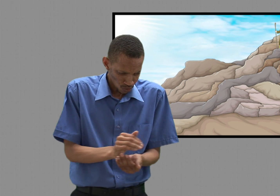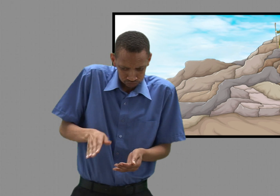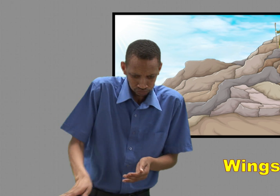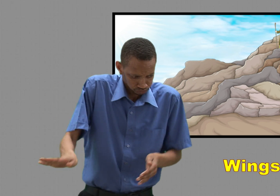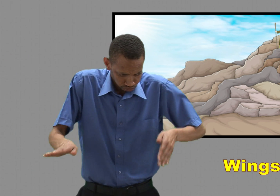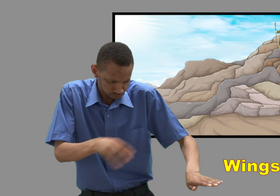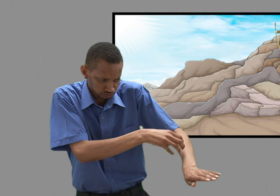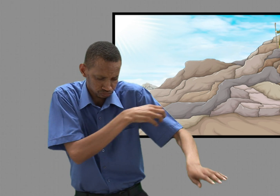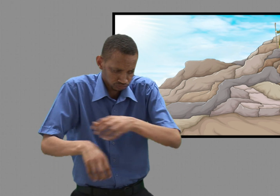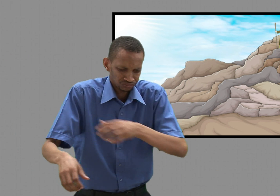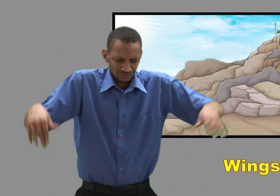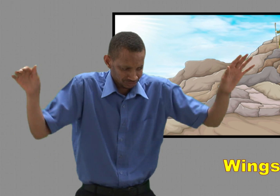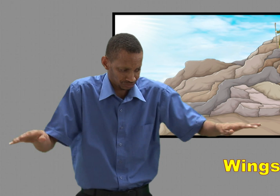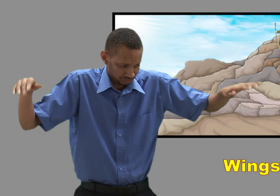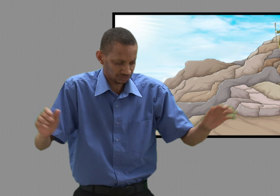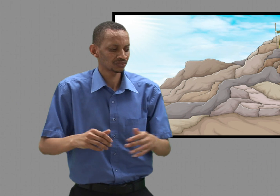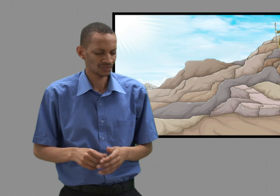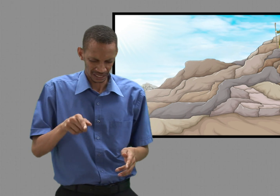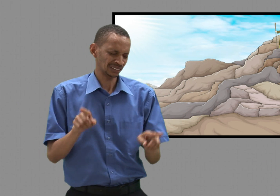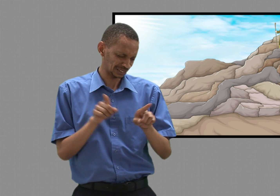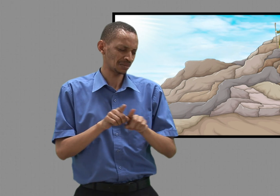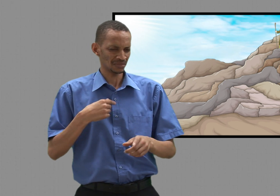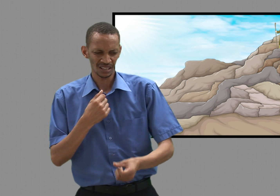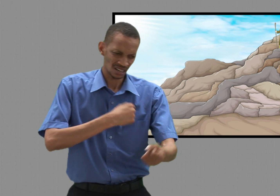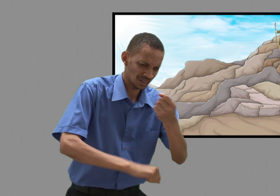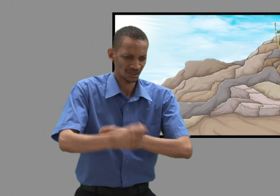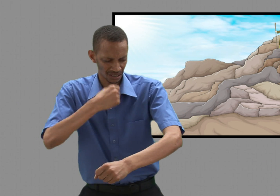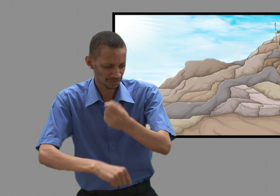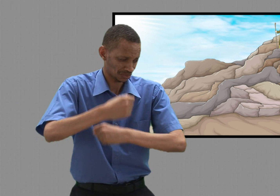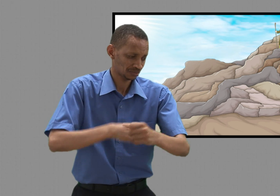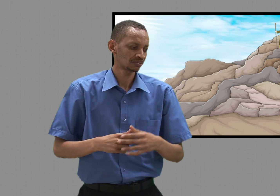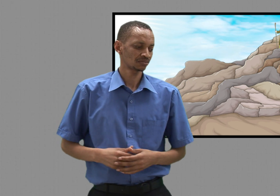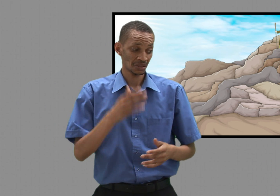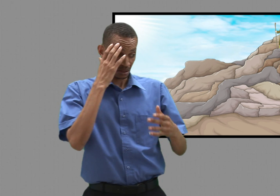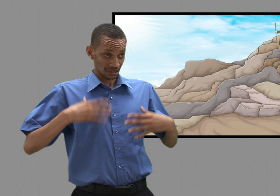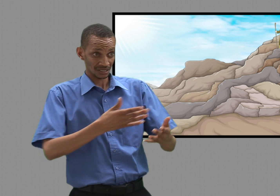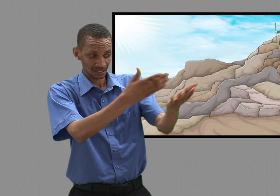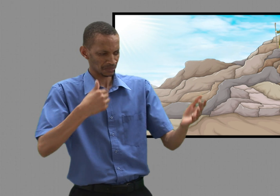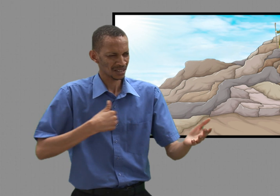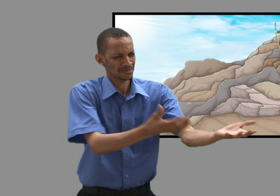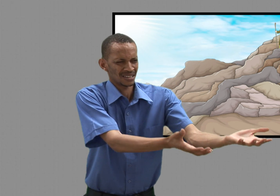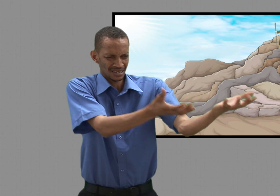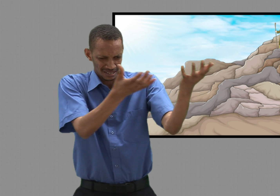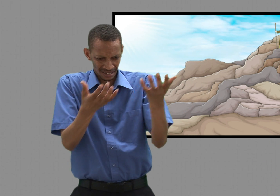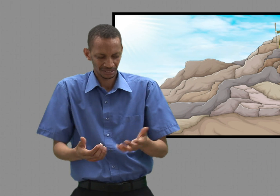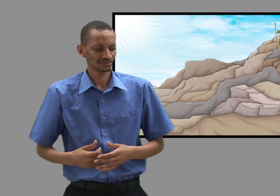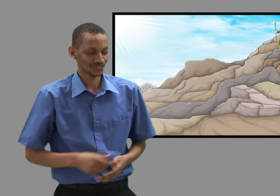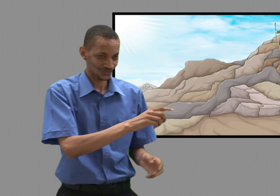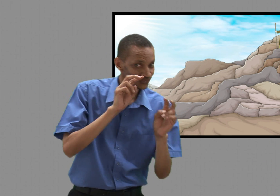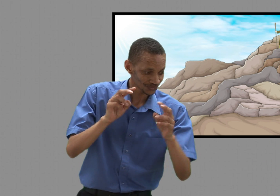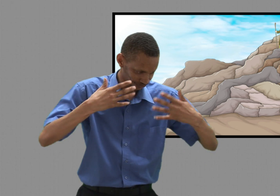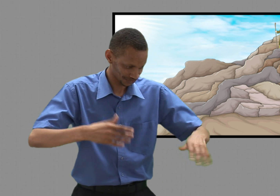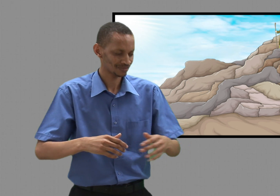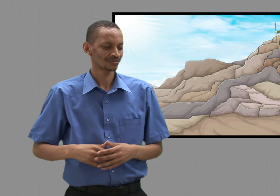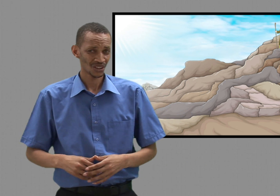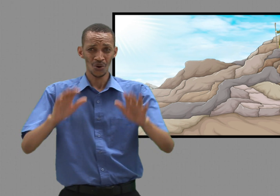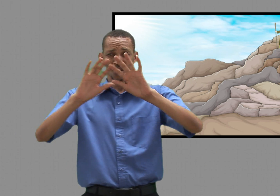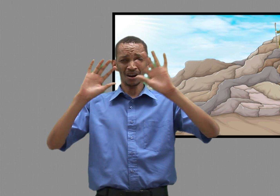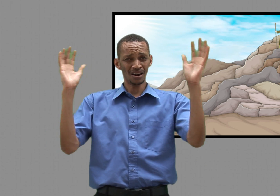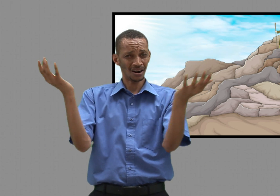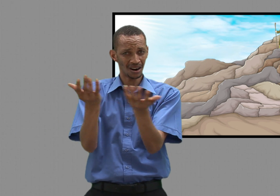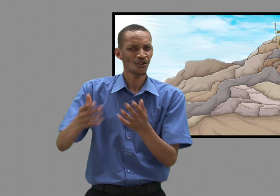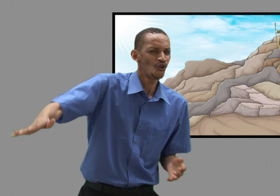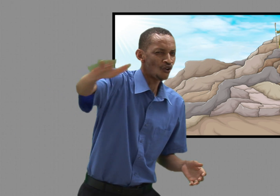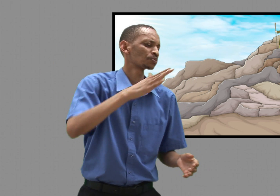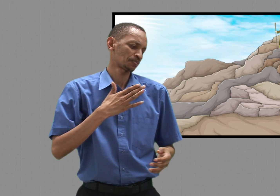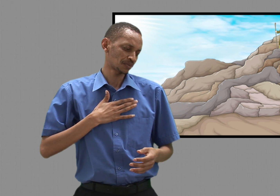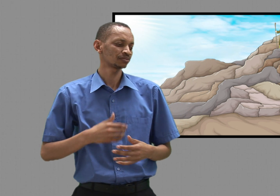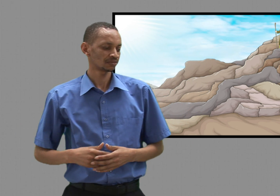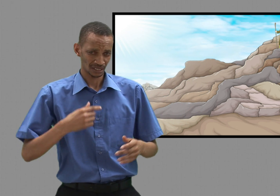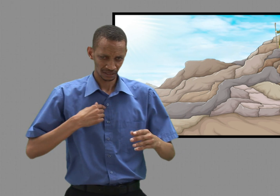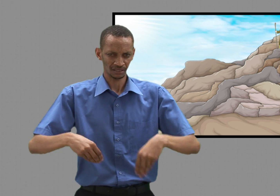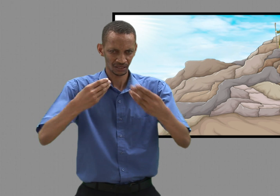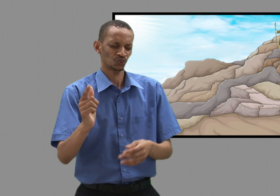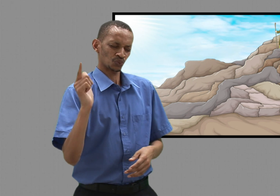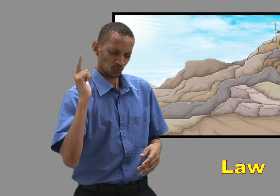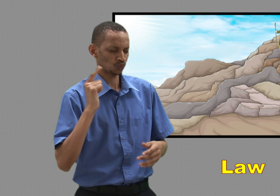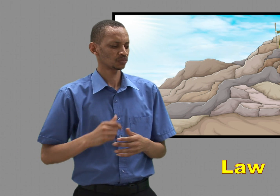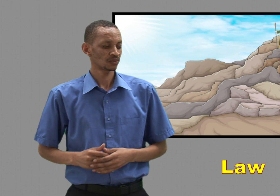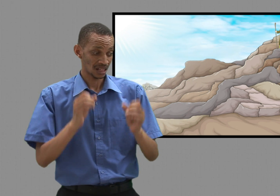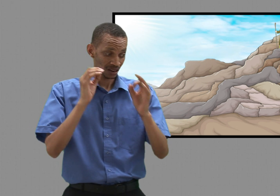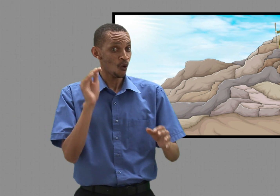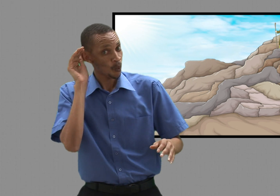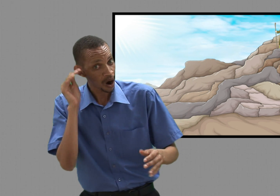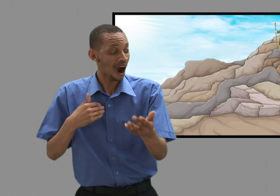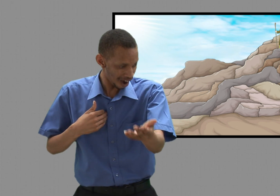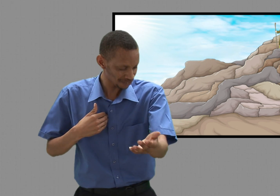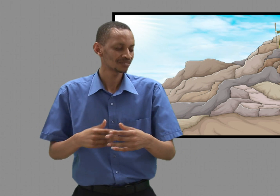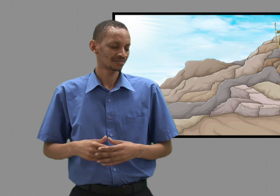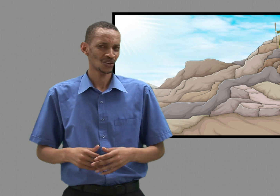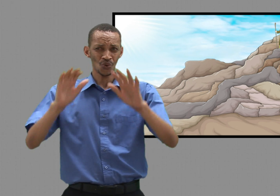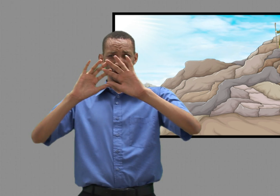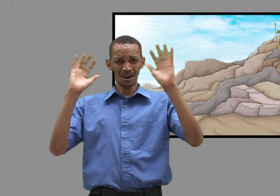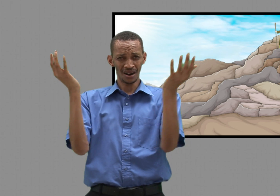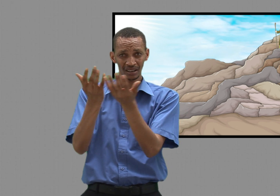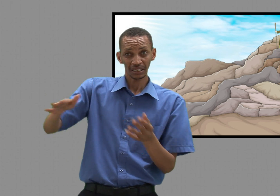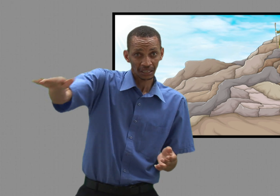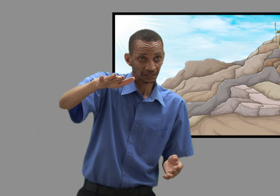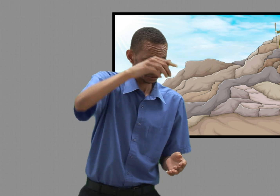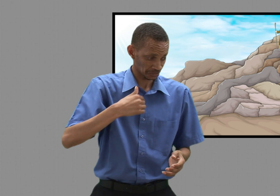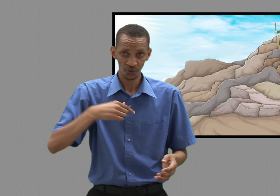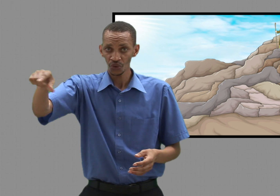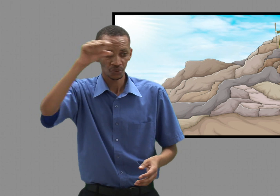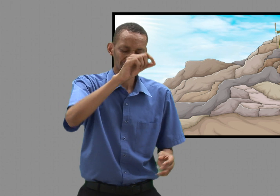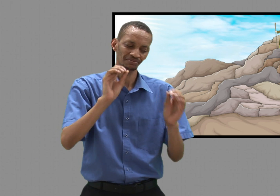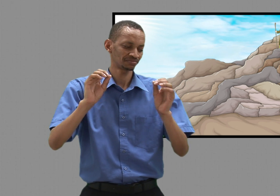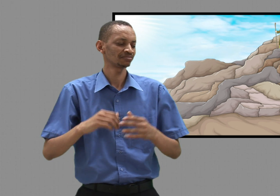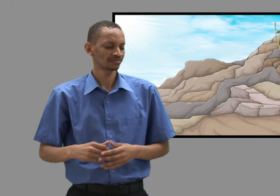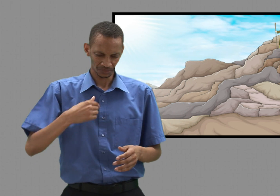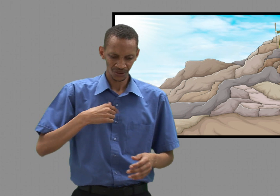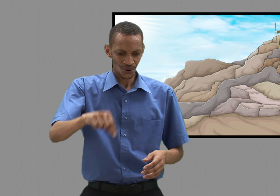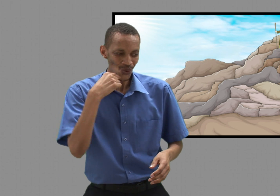Now if you will indeed obey My voice and keep My covenant, you will be My treasured possession out of all the nations—for the whole earth is Mine.